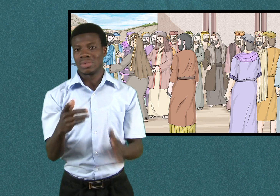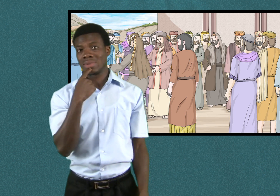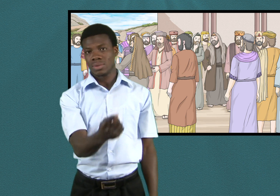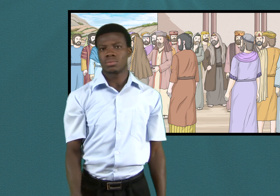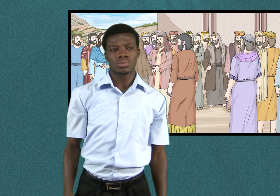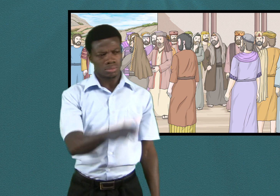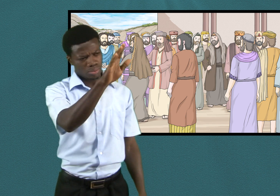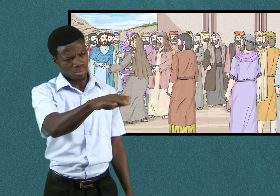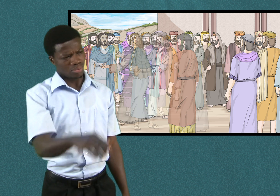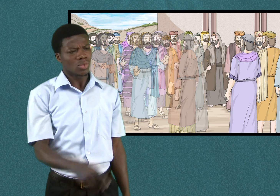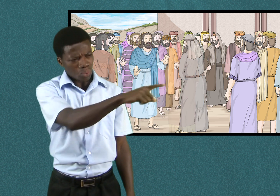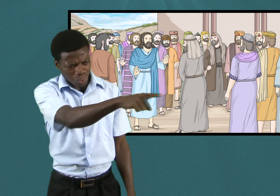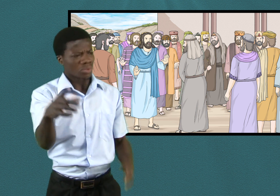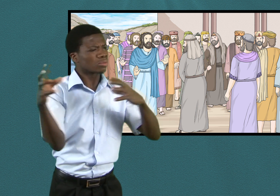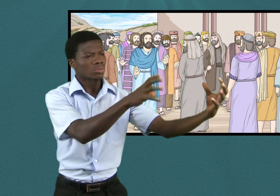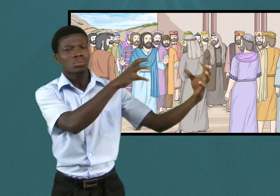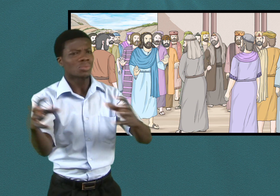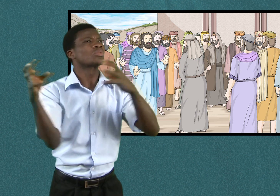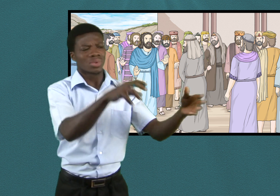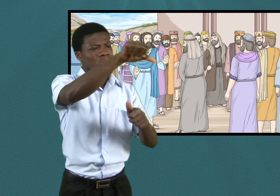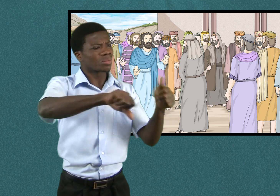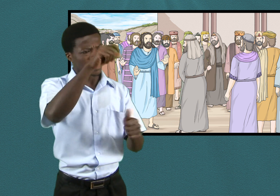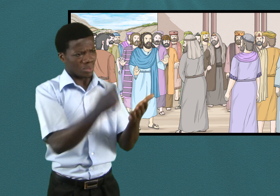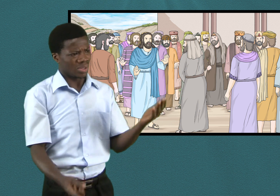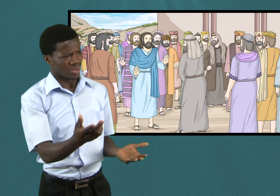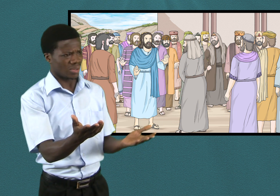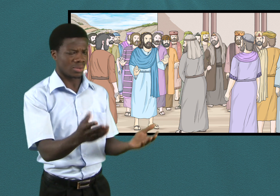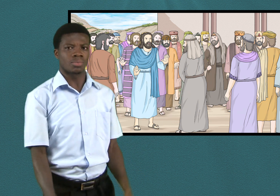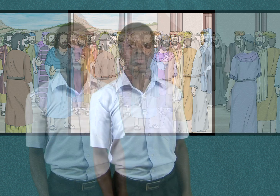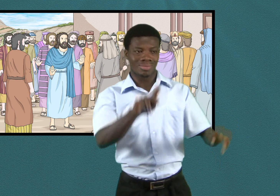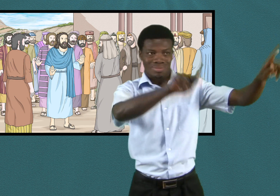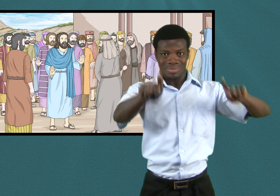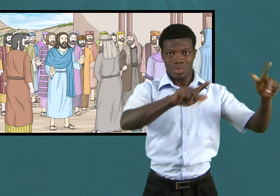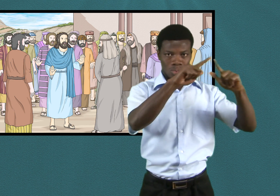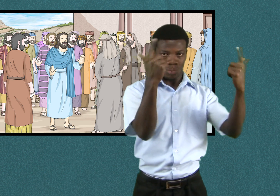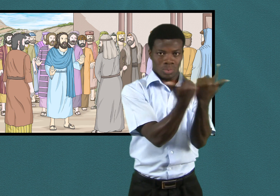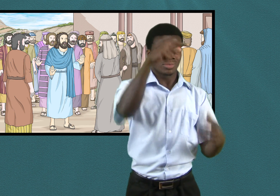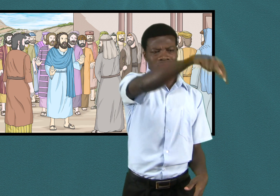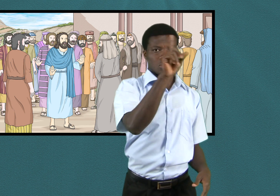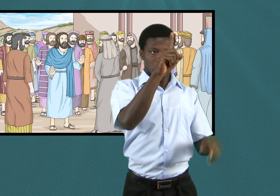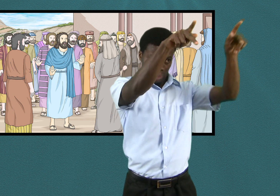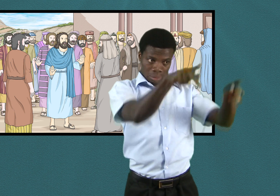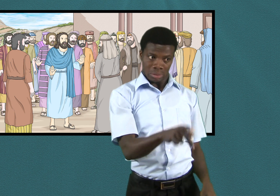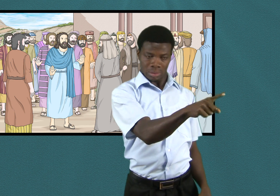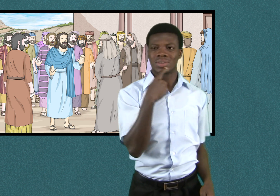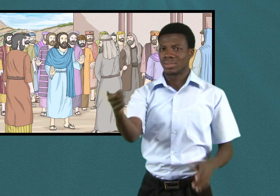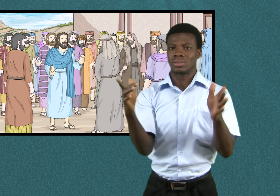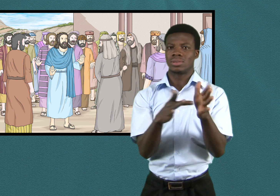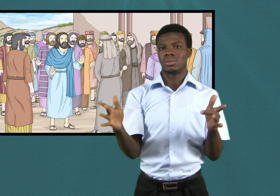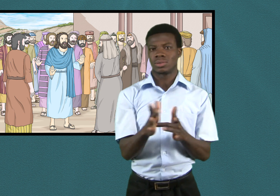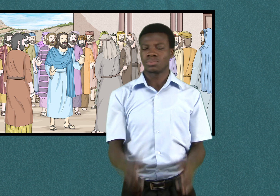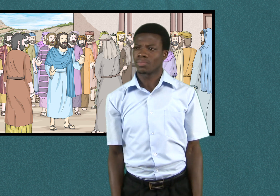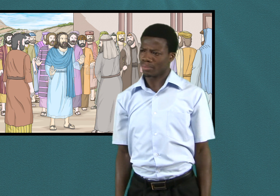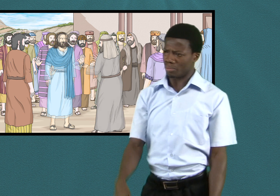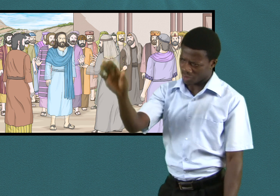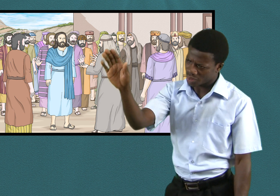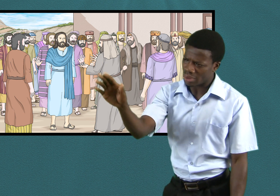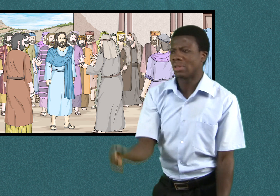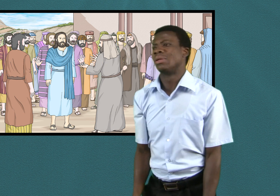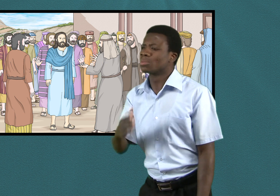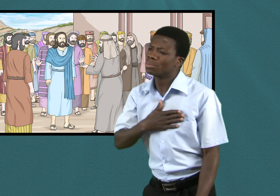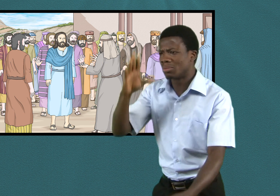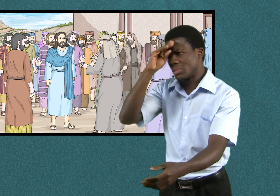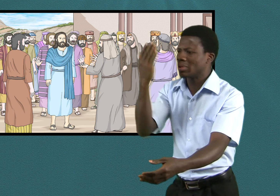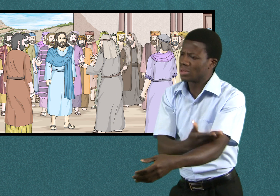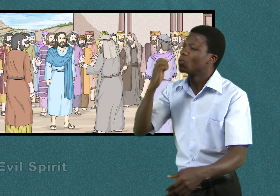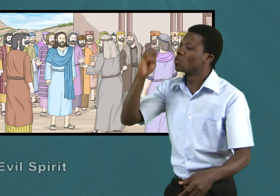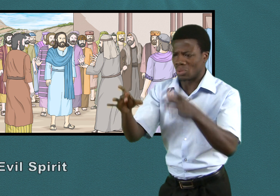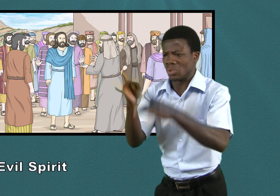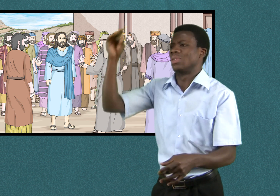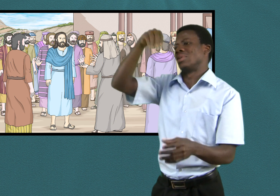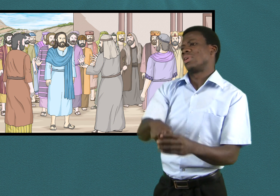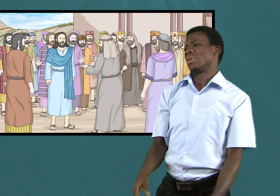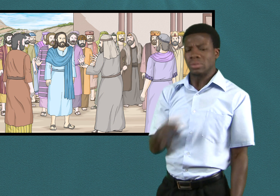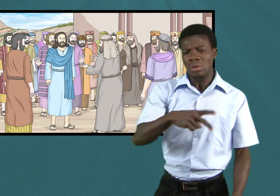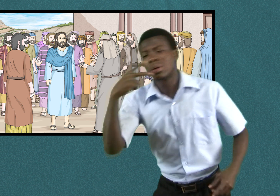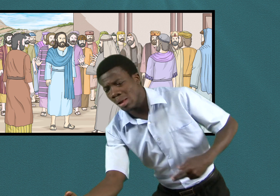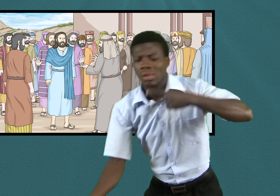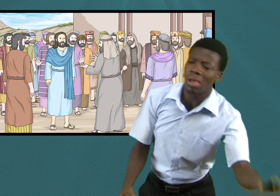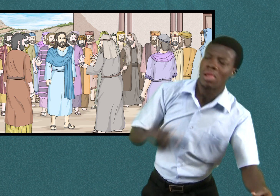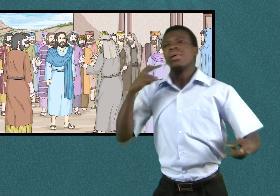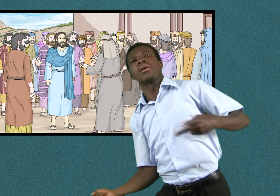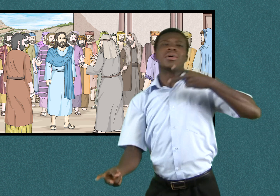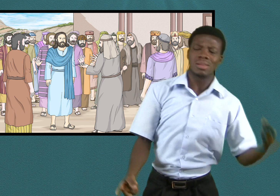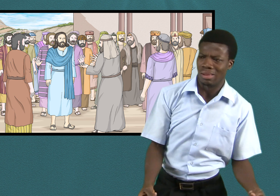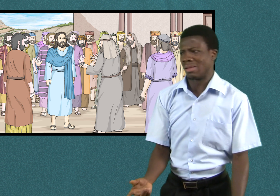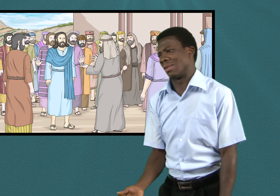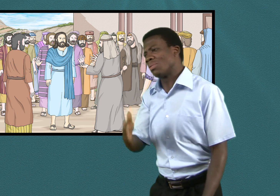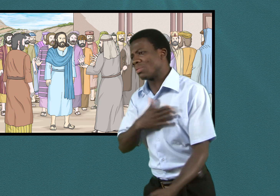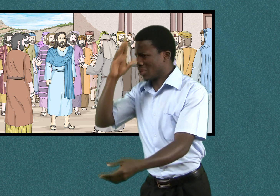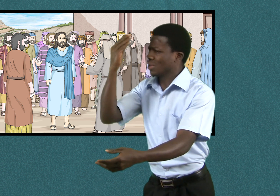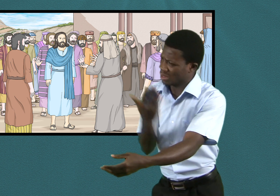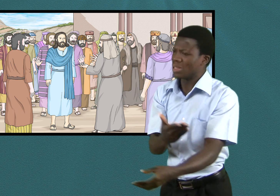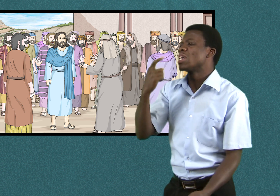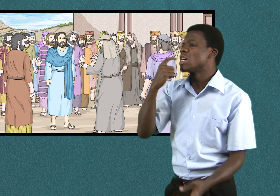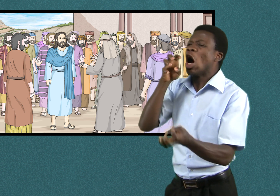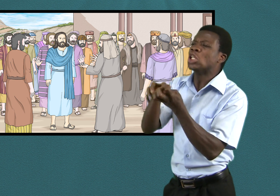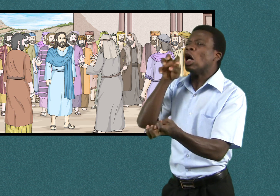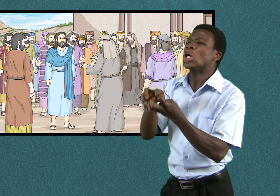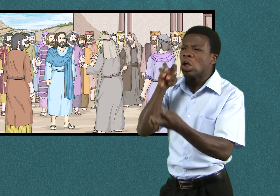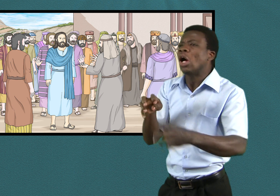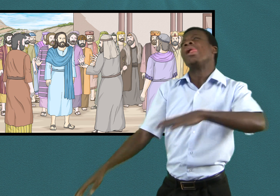He asked. Someone in the crowd replied, “Teacher, I brought You my son, who has a spirit that makes him mute.